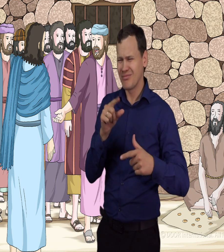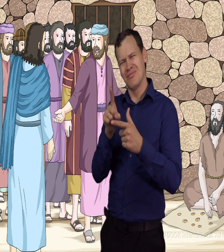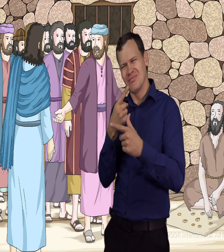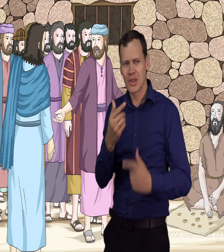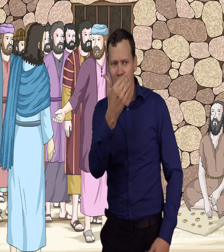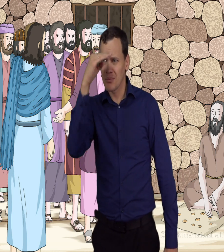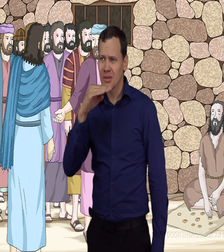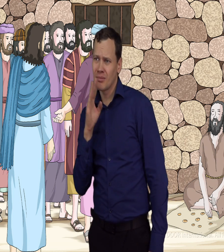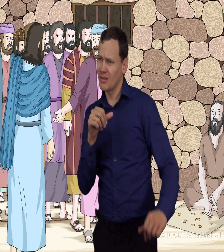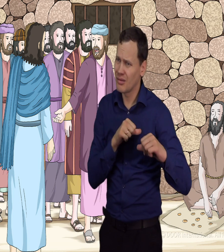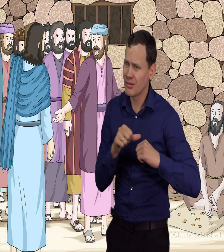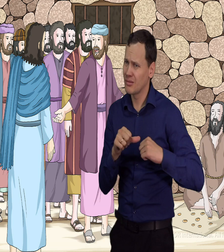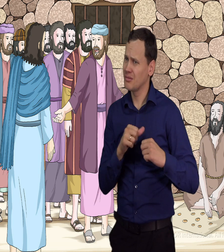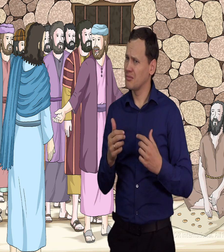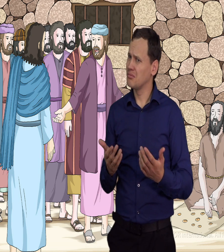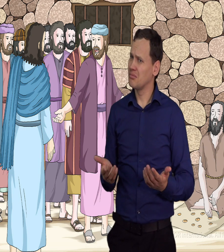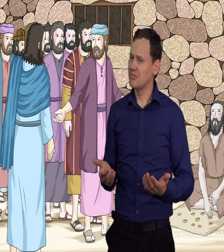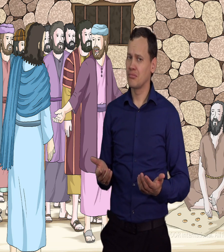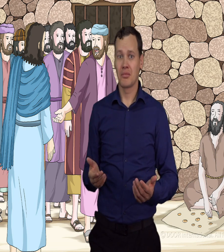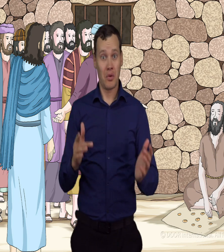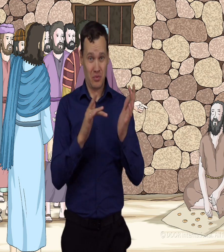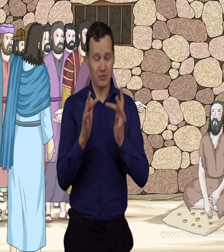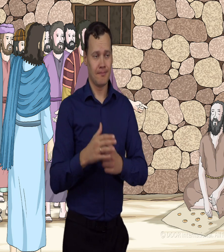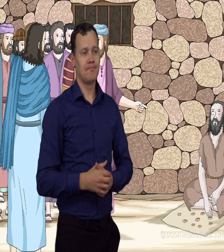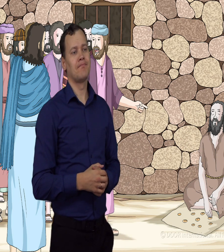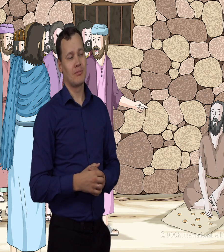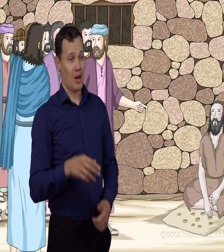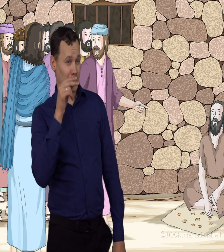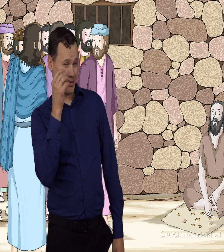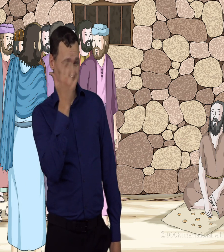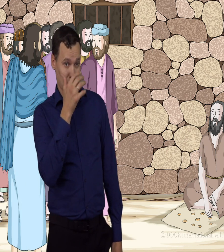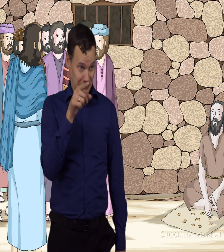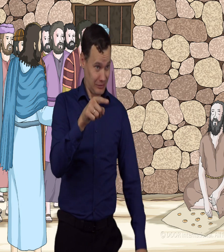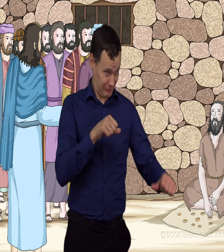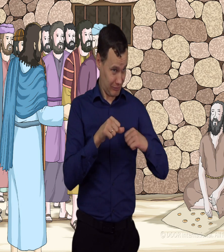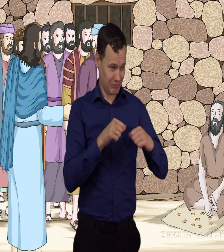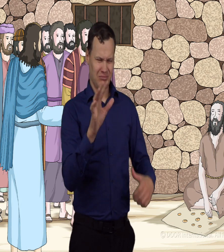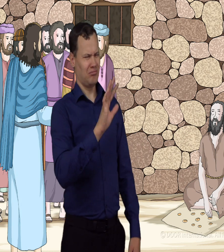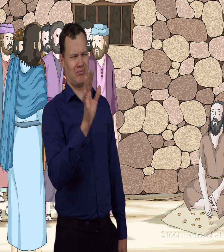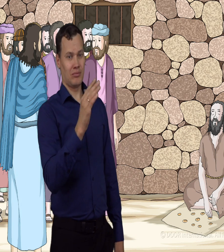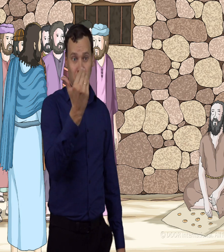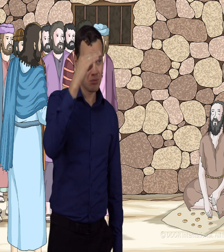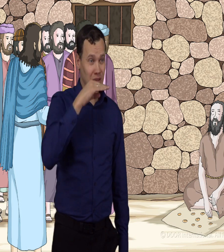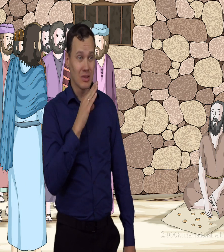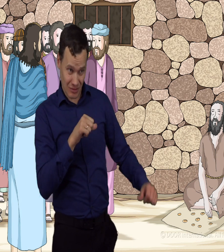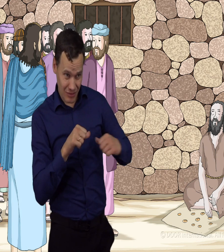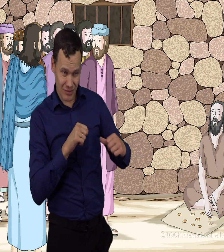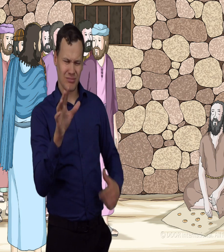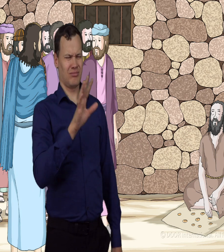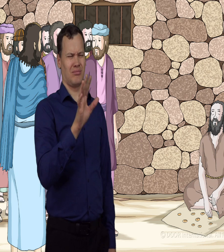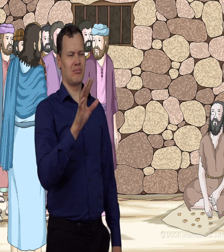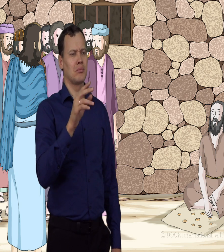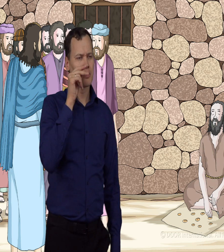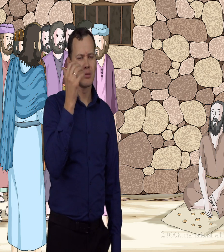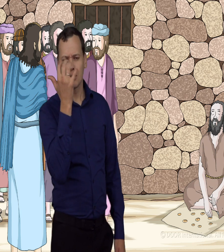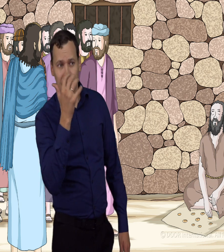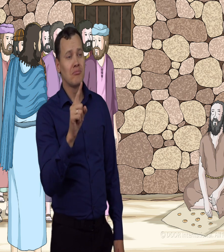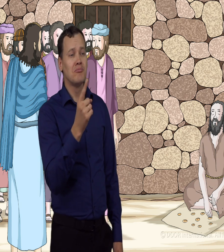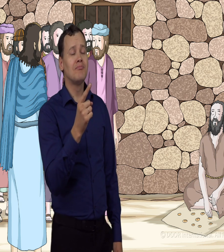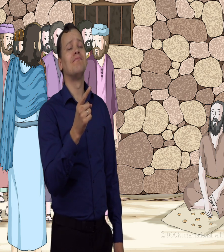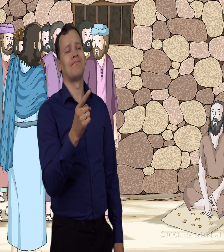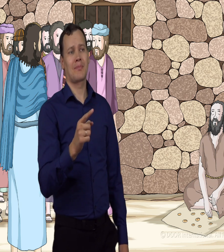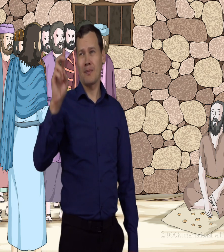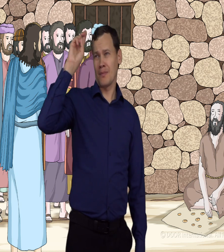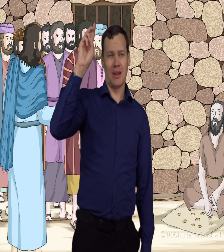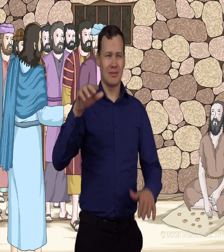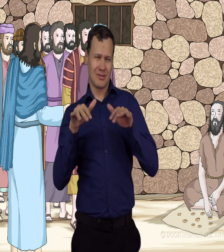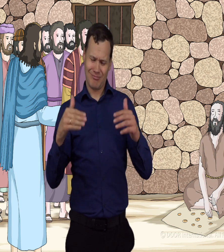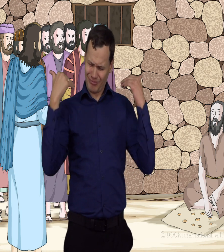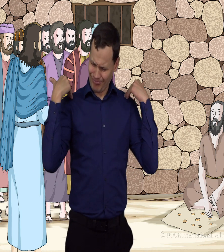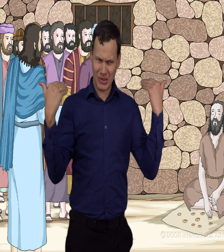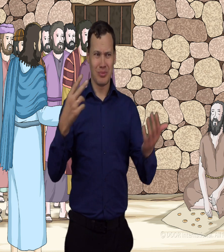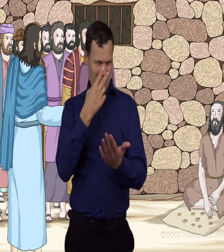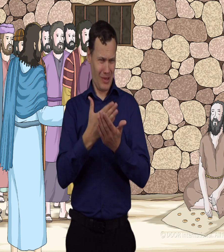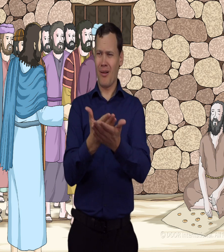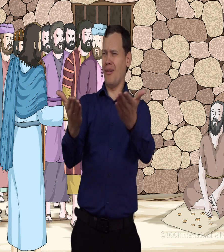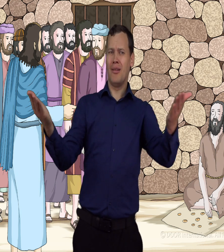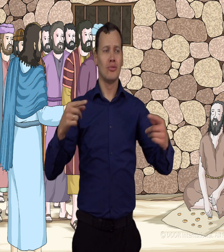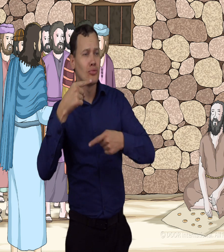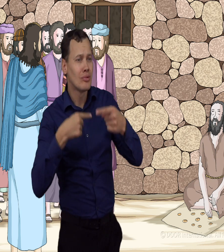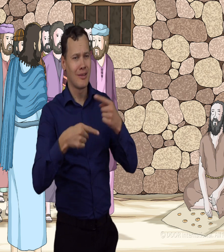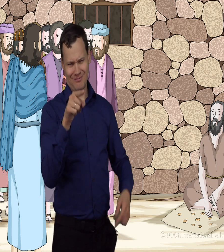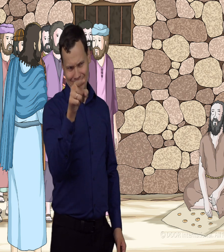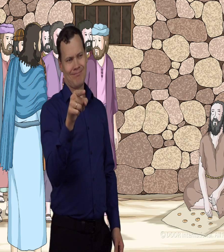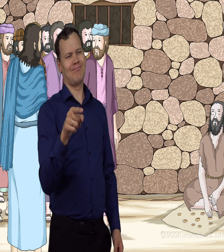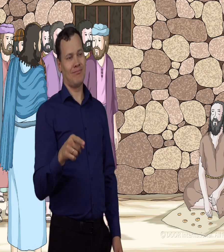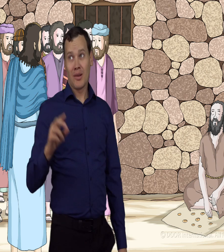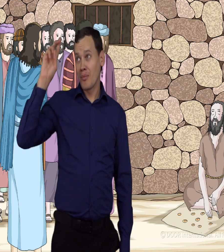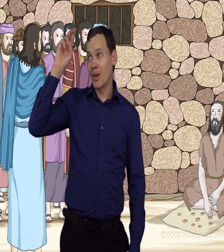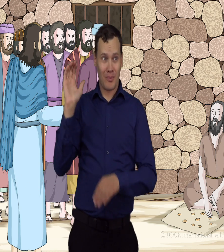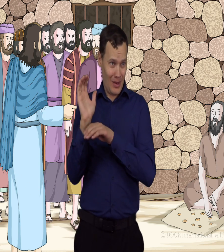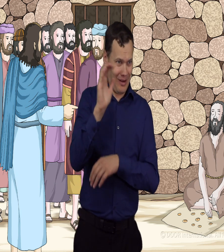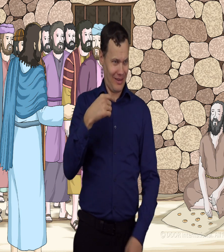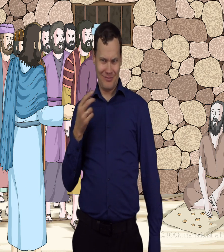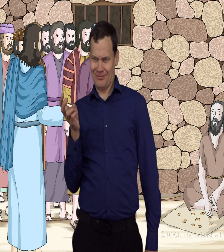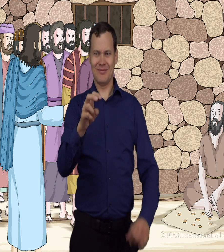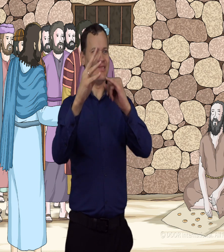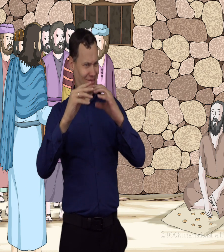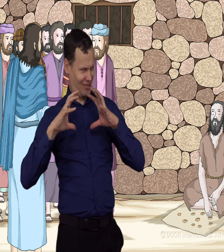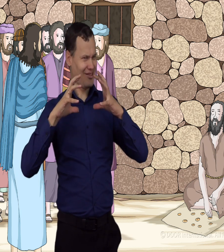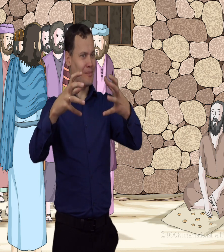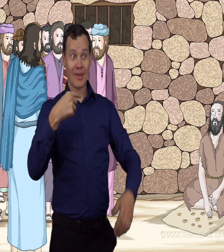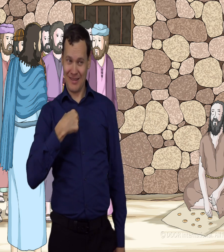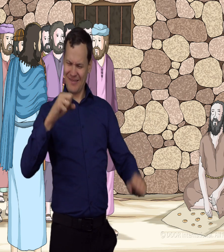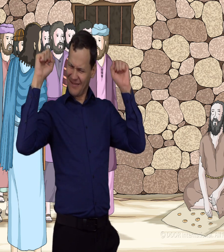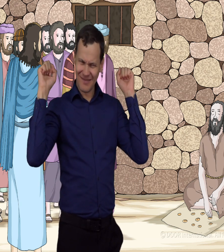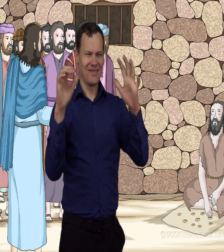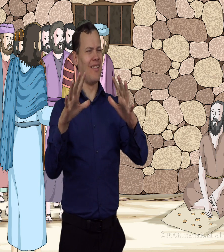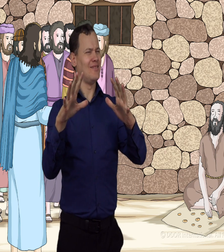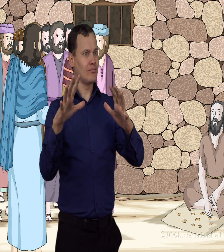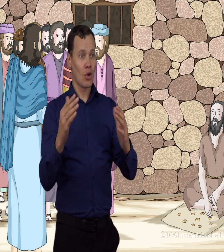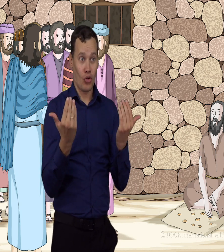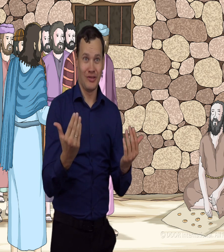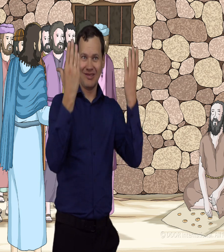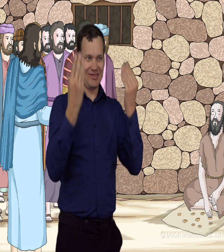Jesus answered, “Neither this man nor his parents sinned, but this happened so that the works of God would be displayed in him.